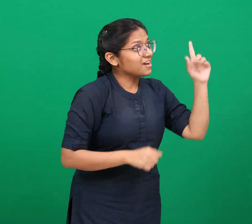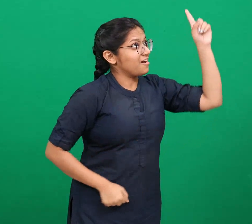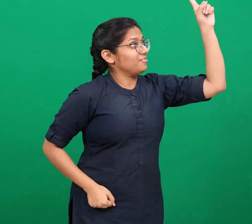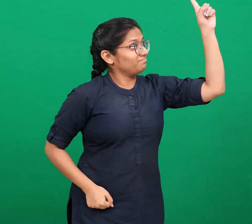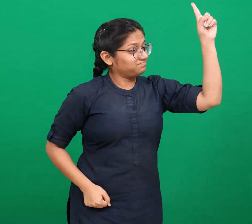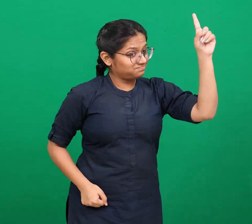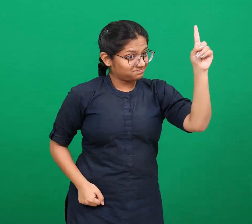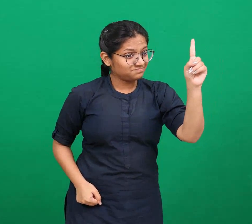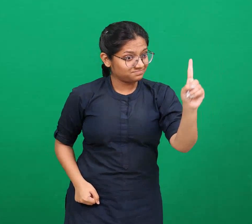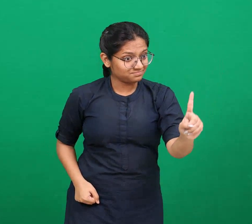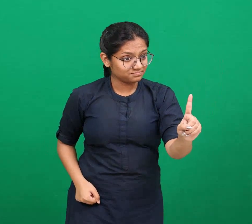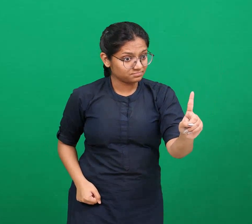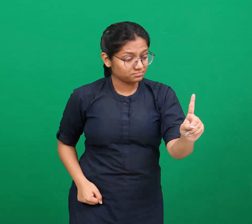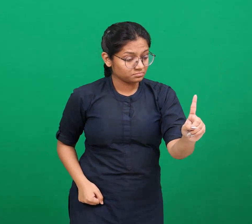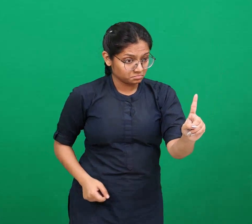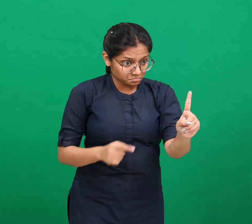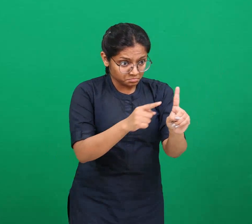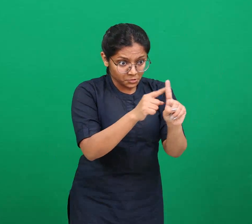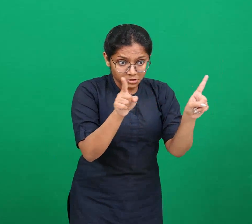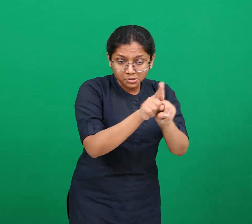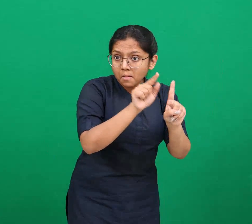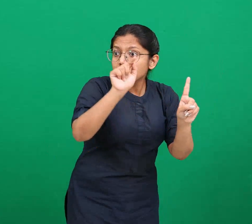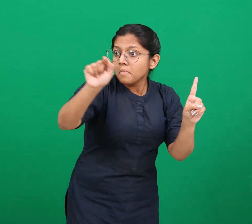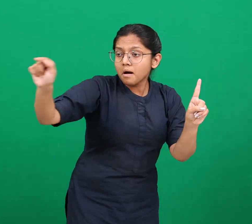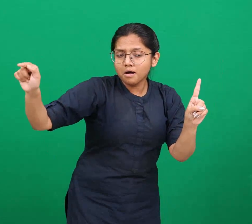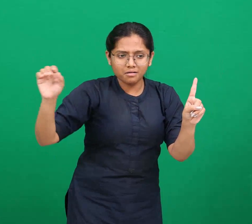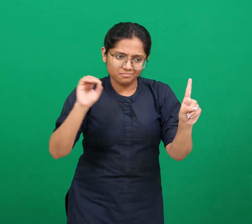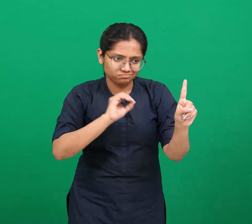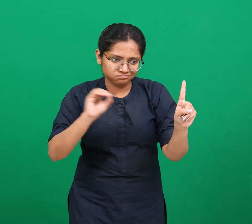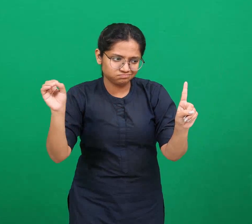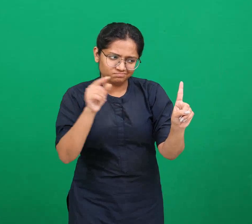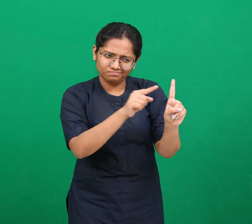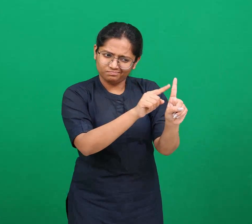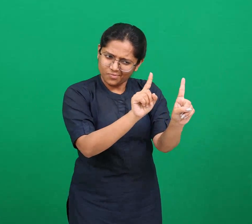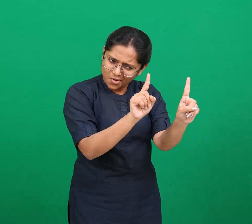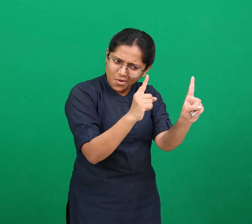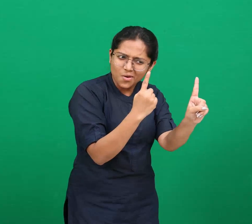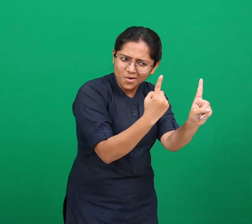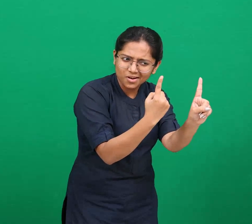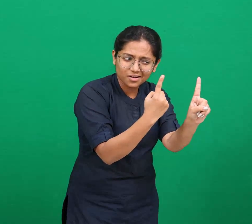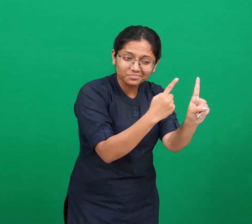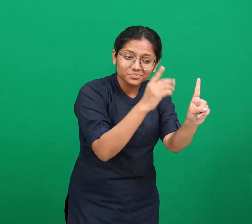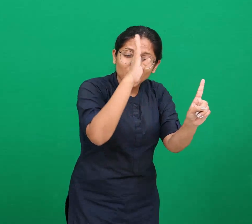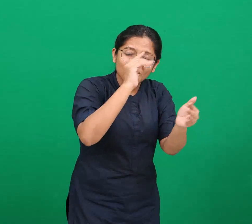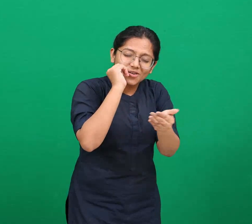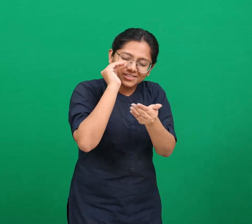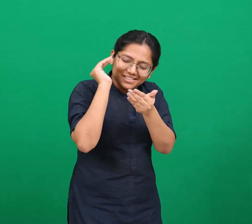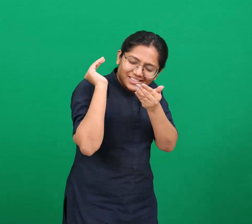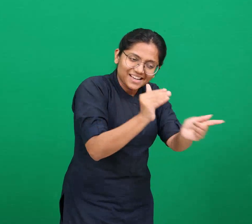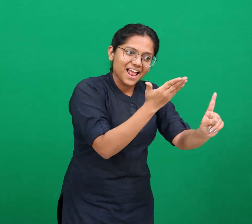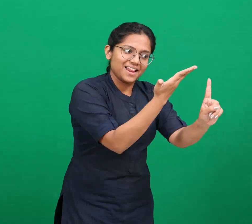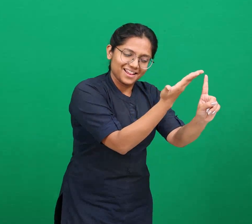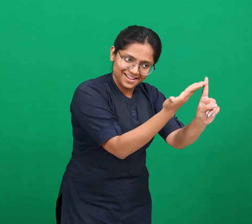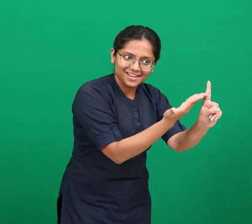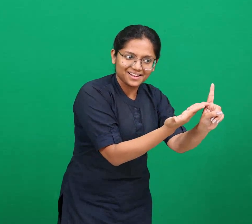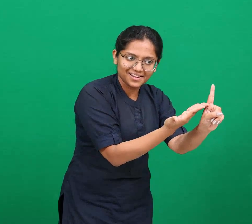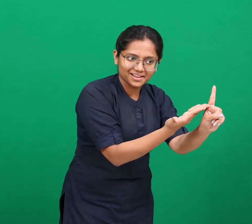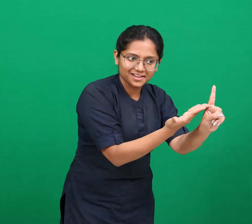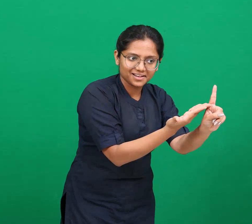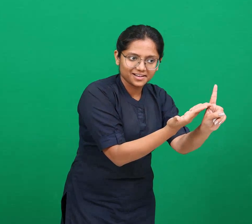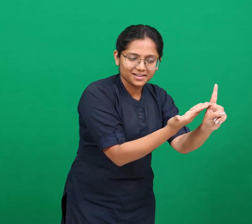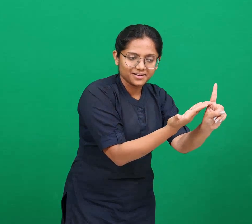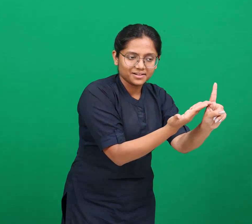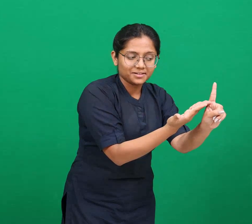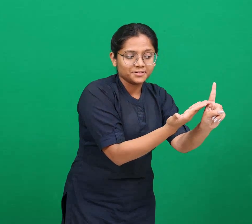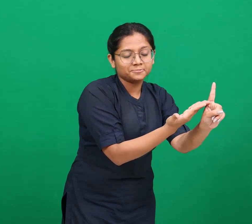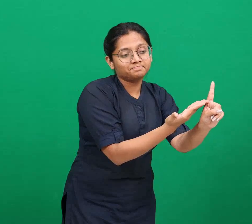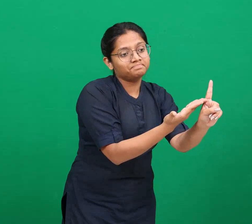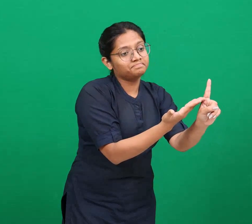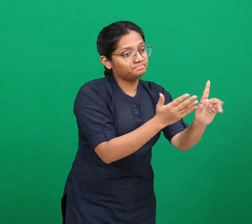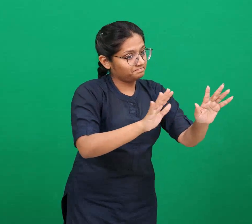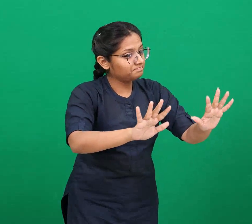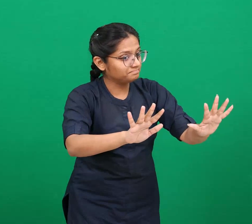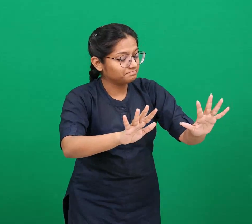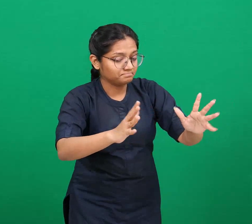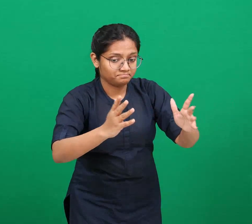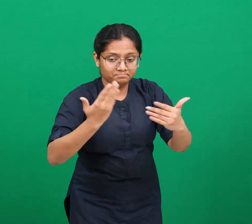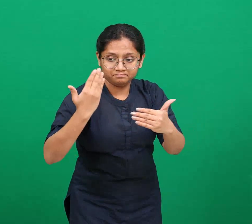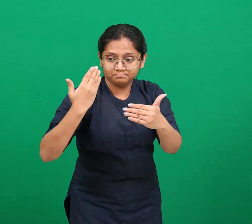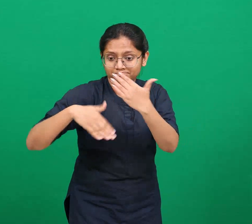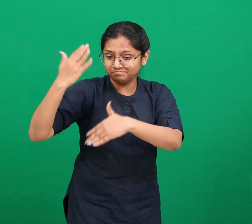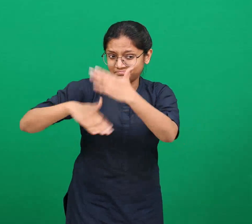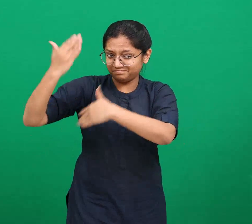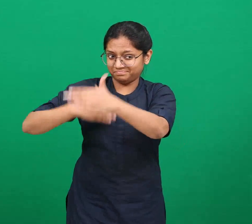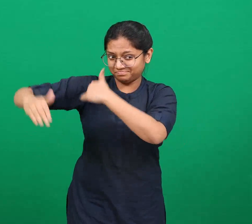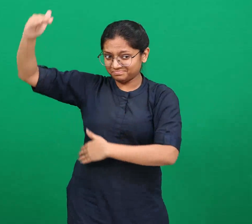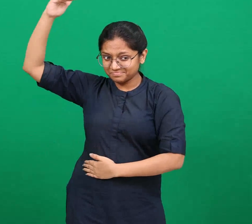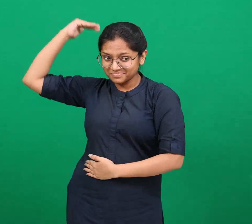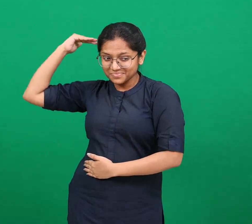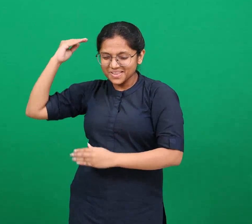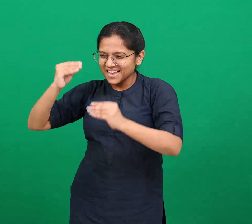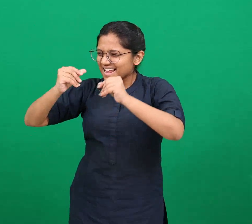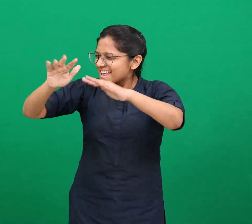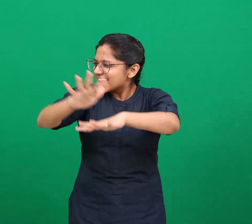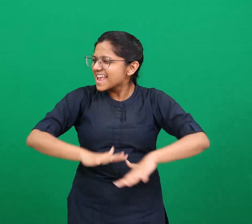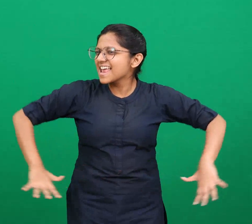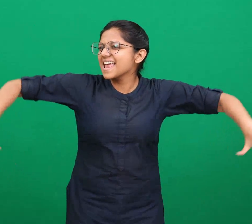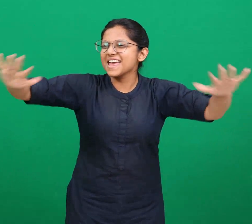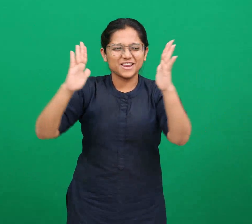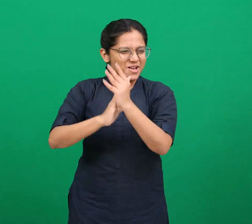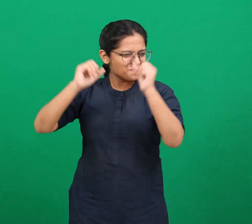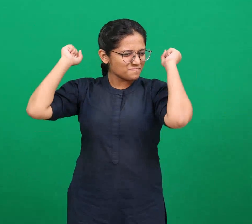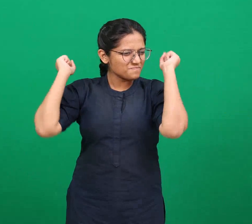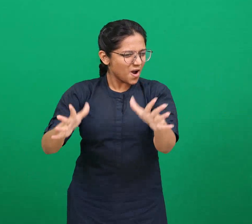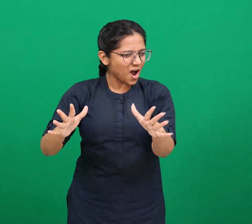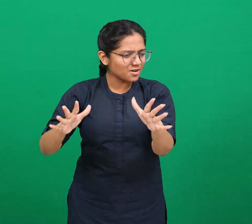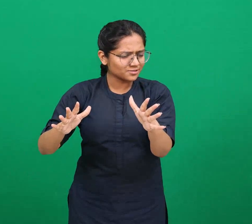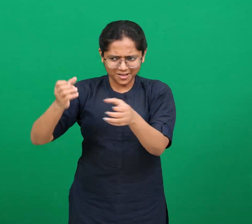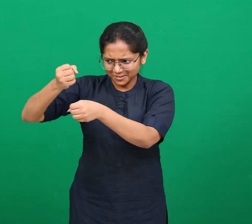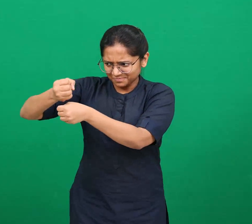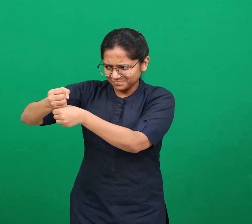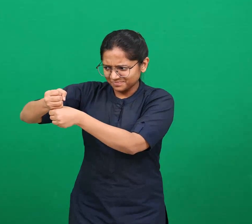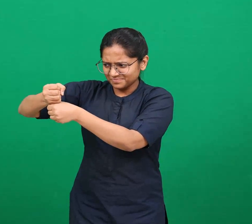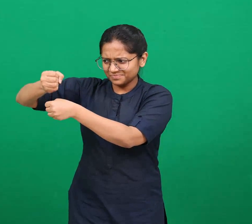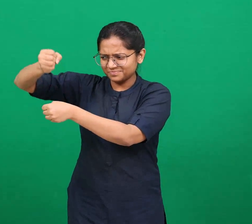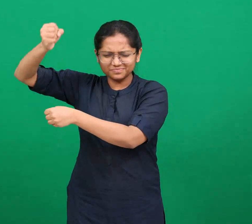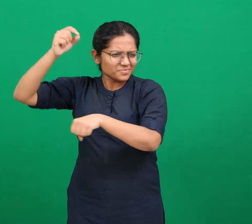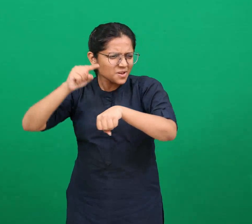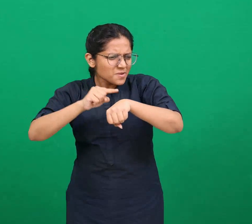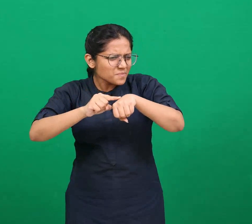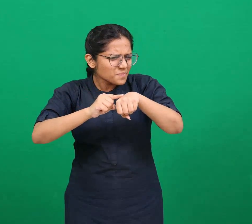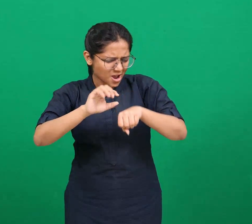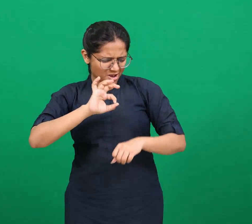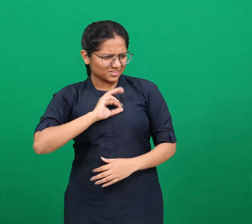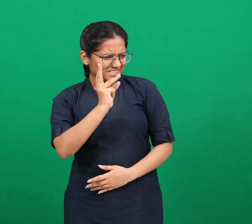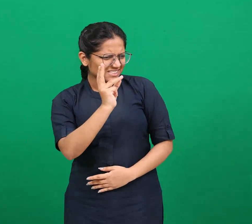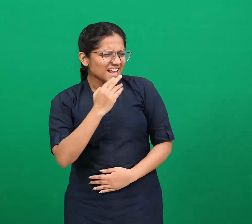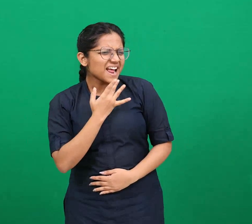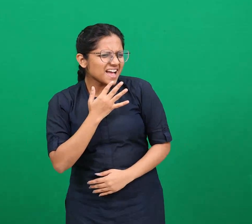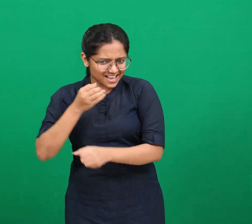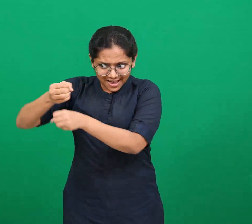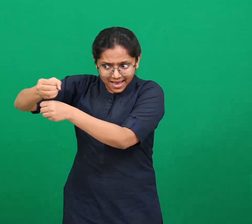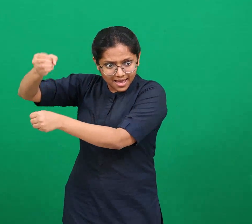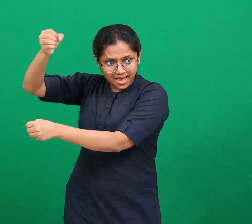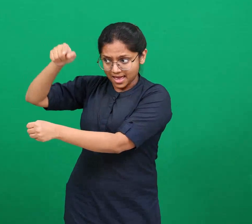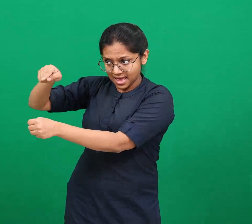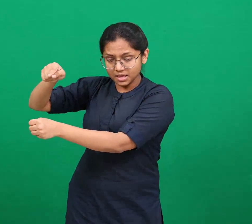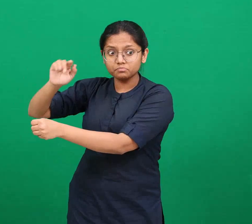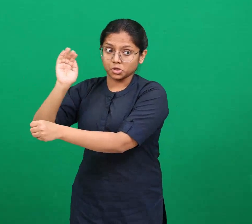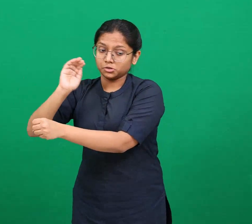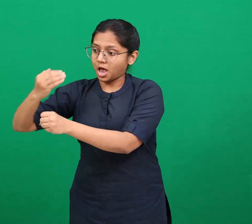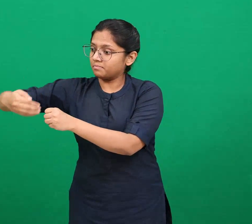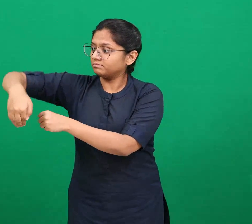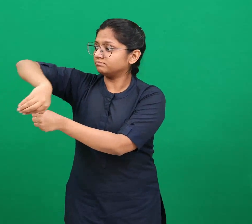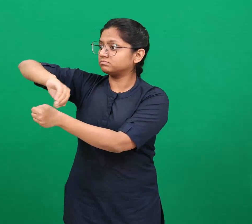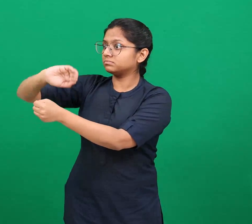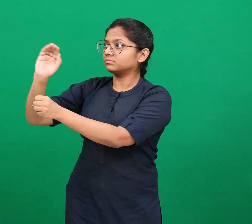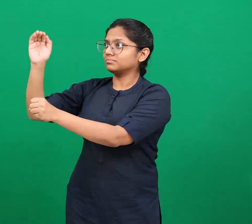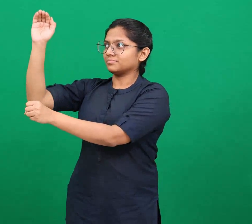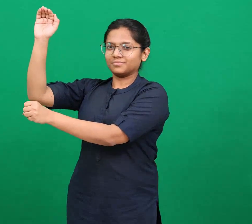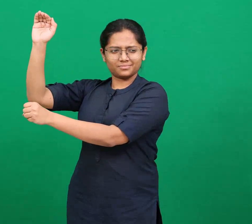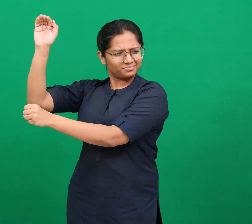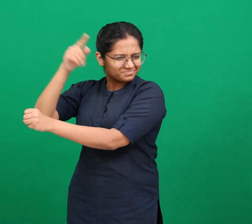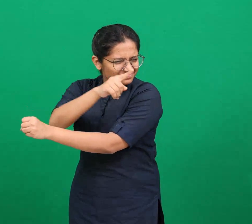No one has ascended into heaven except the One who descended from heaven- the Son of Man.